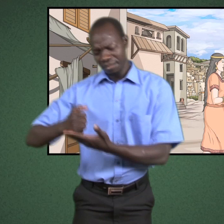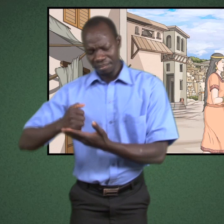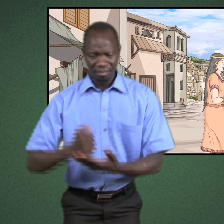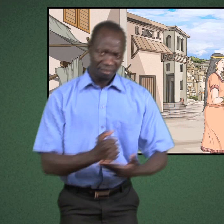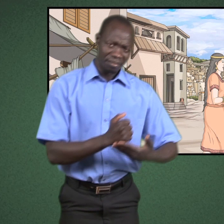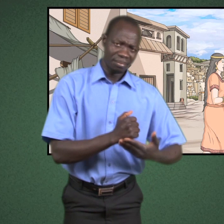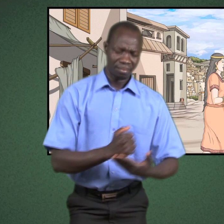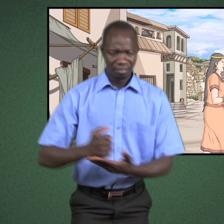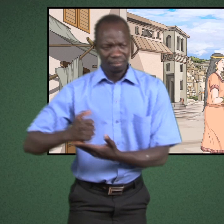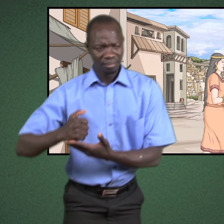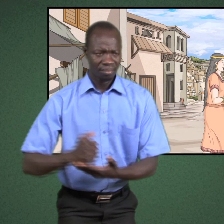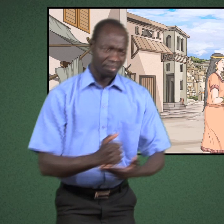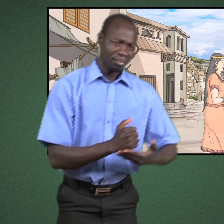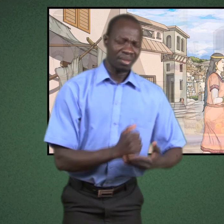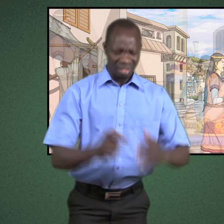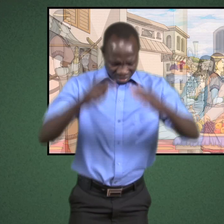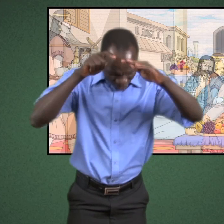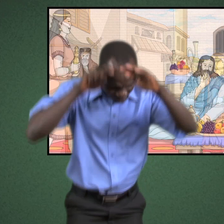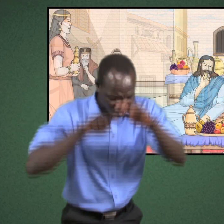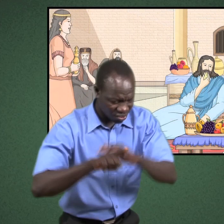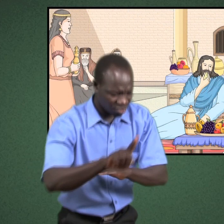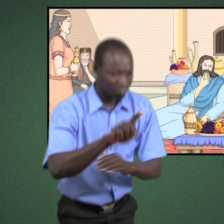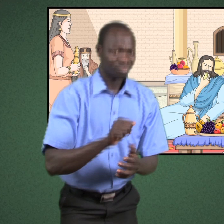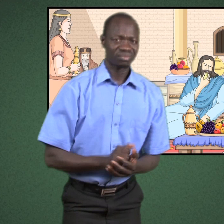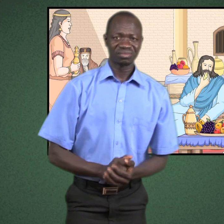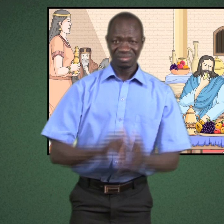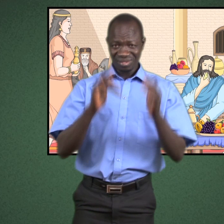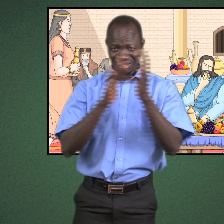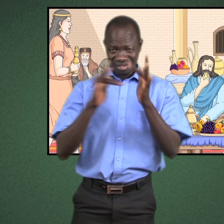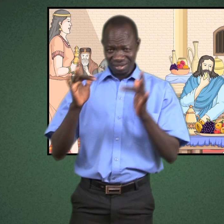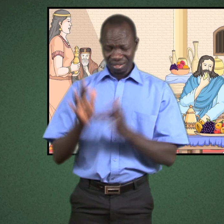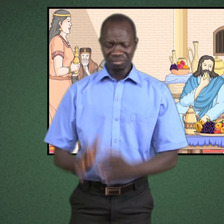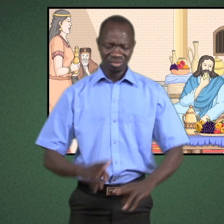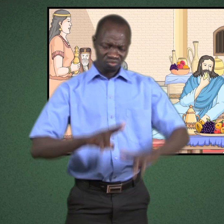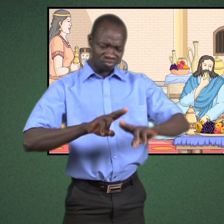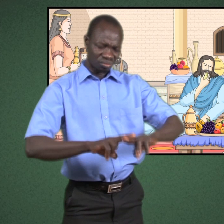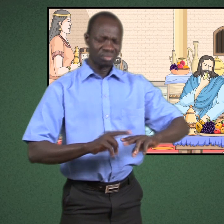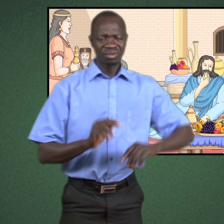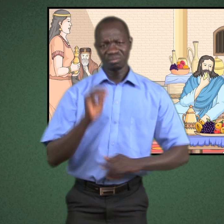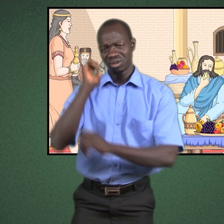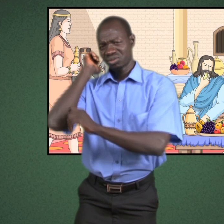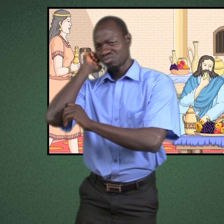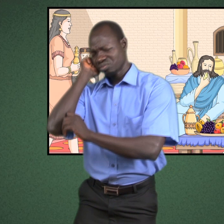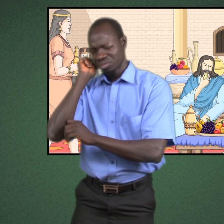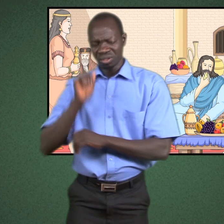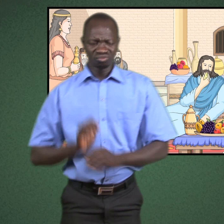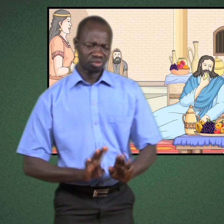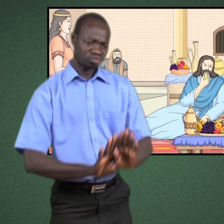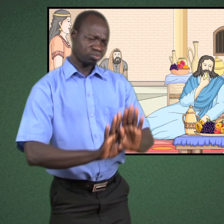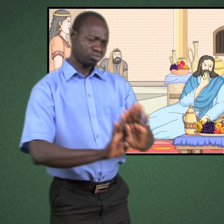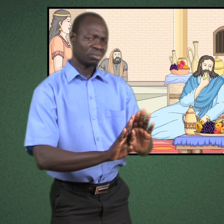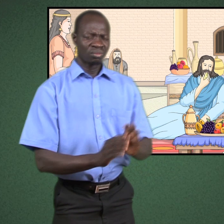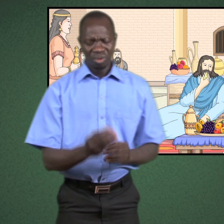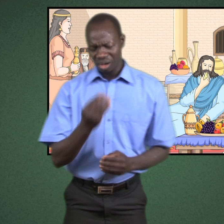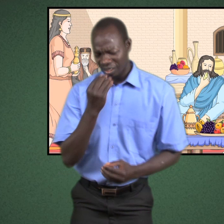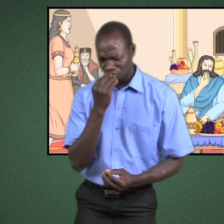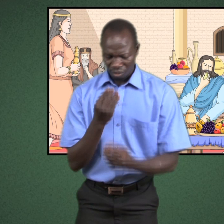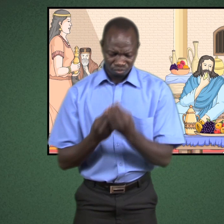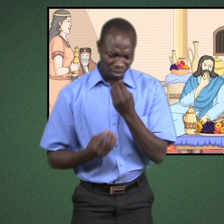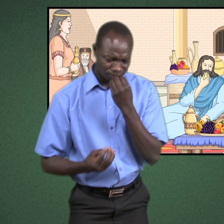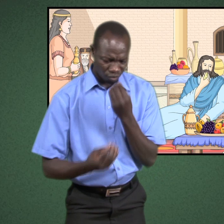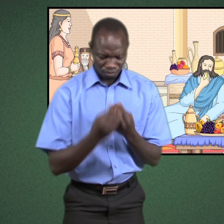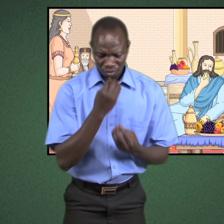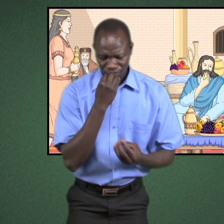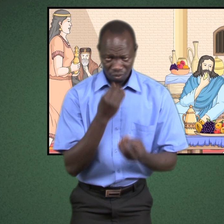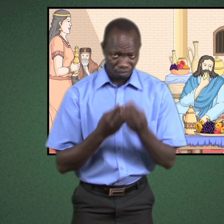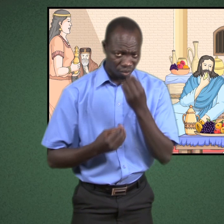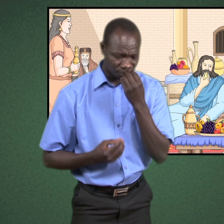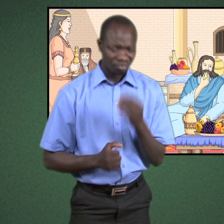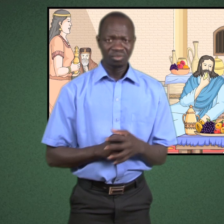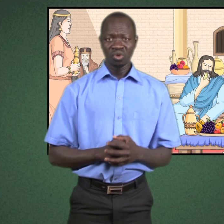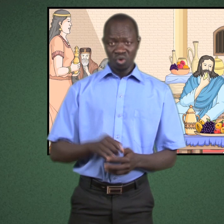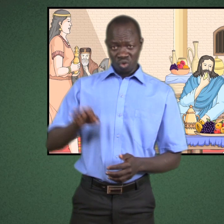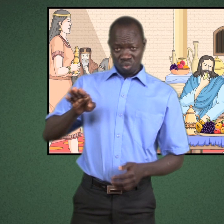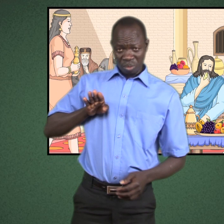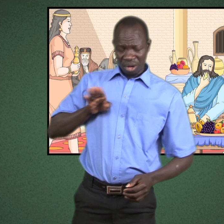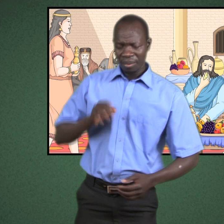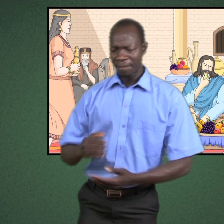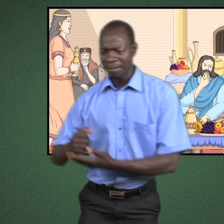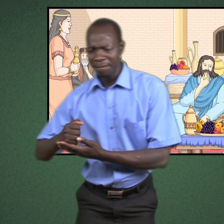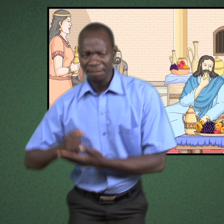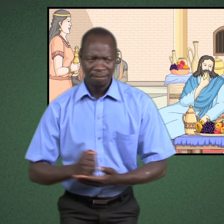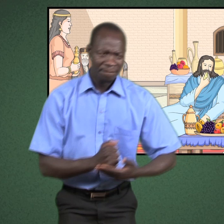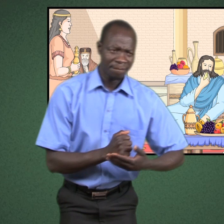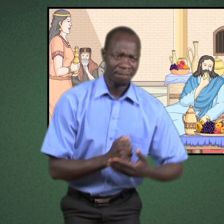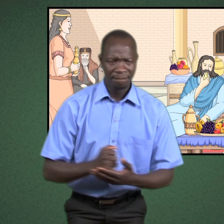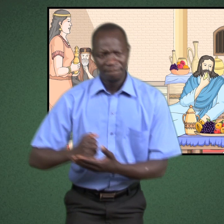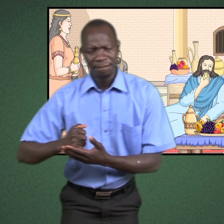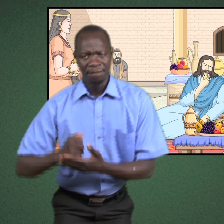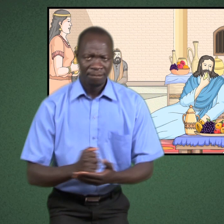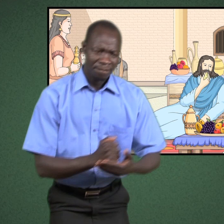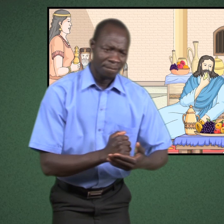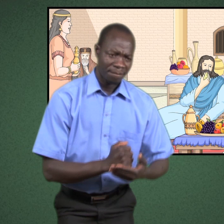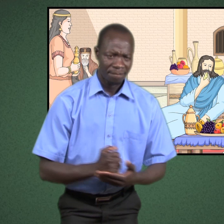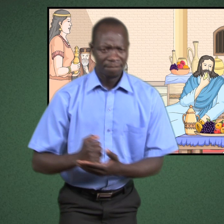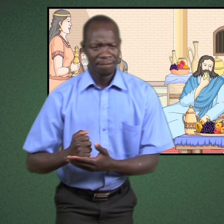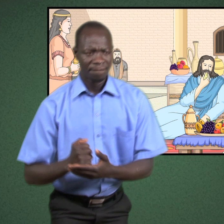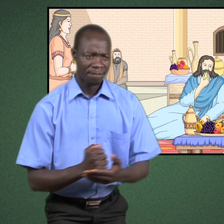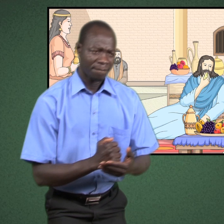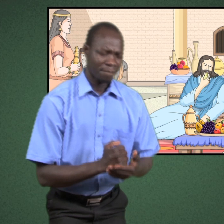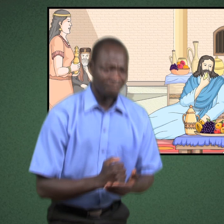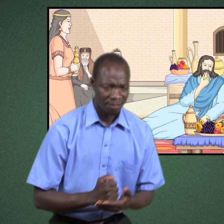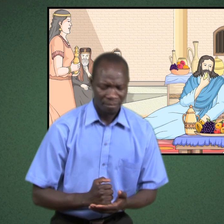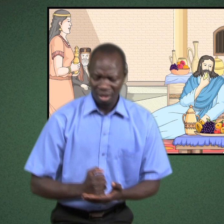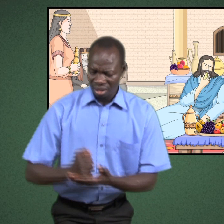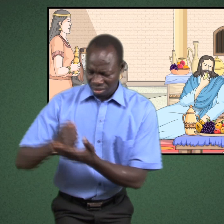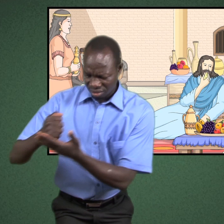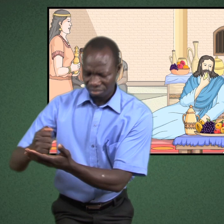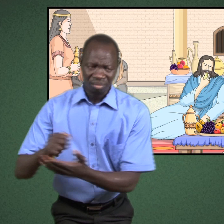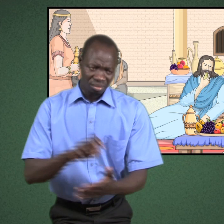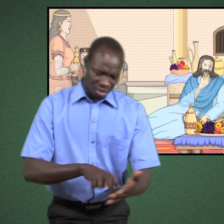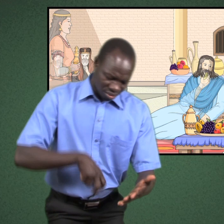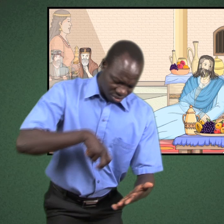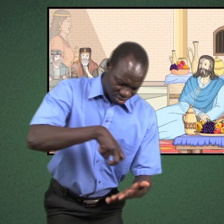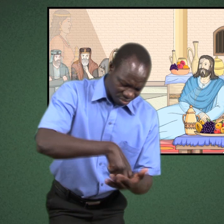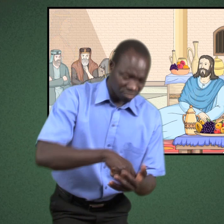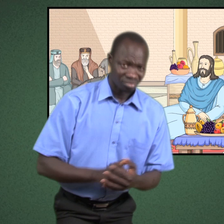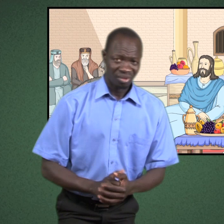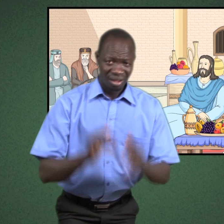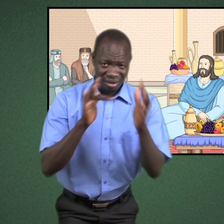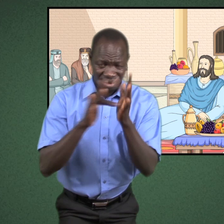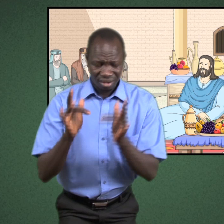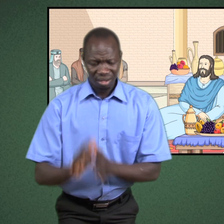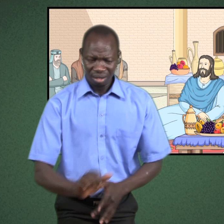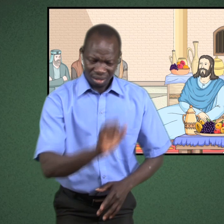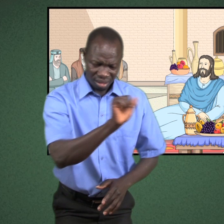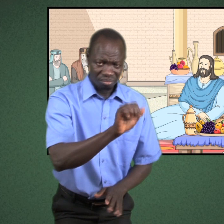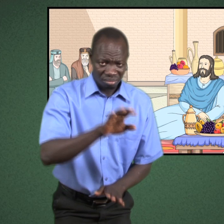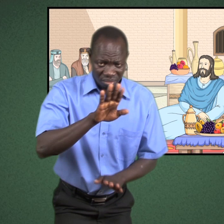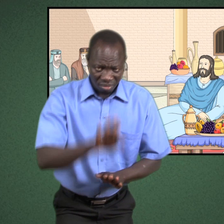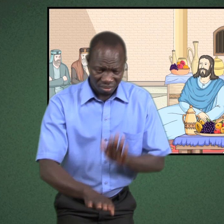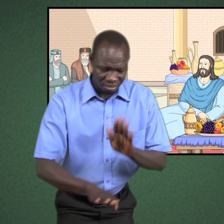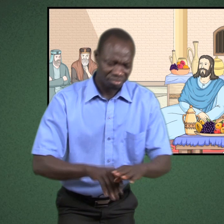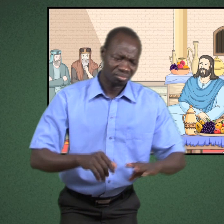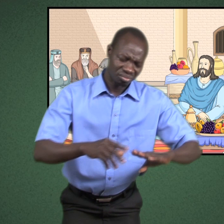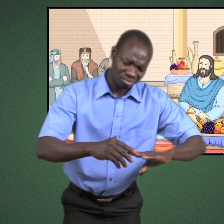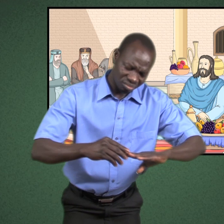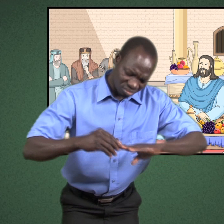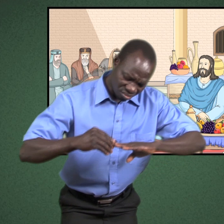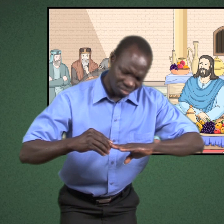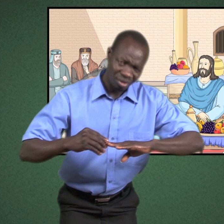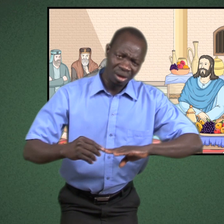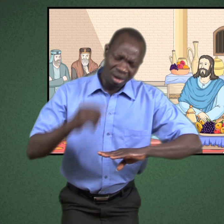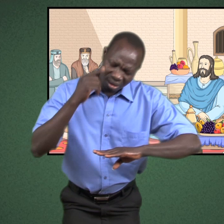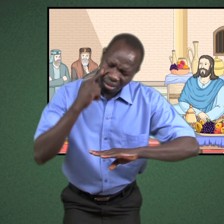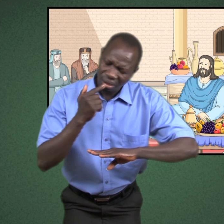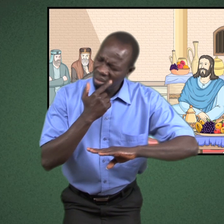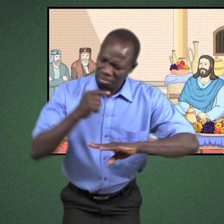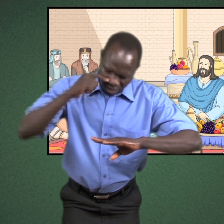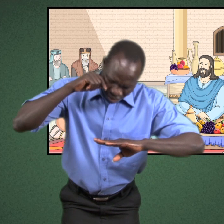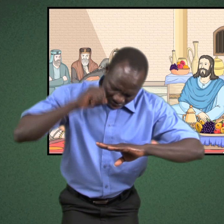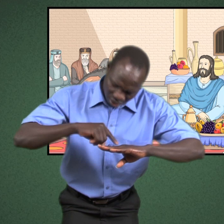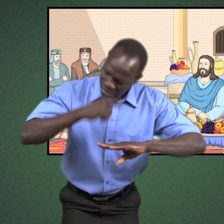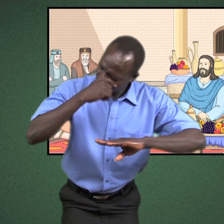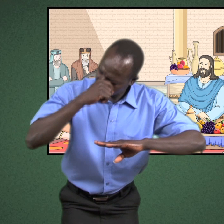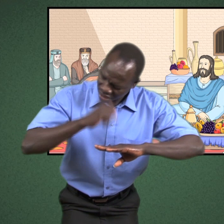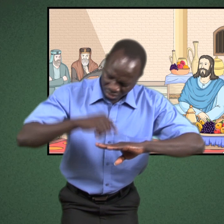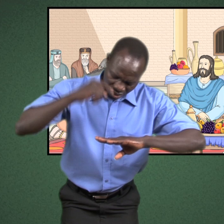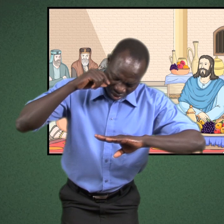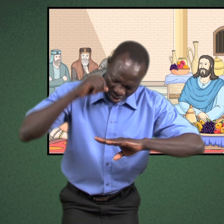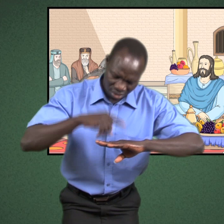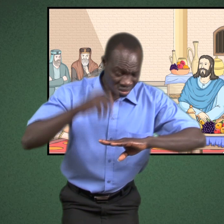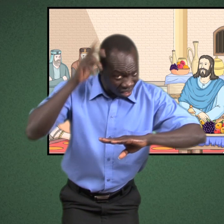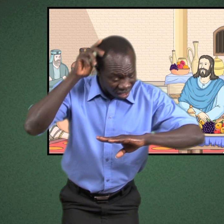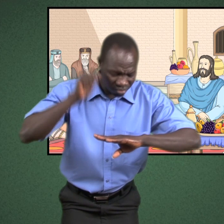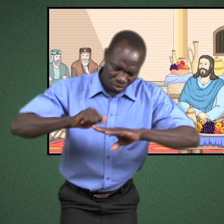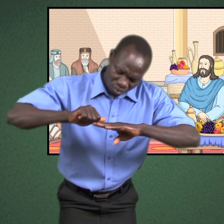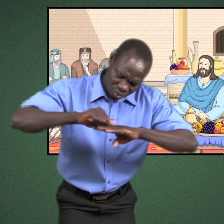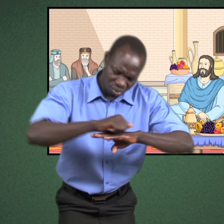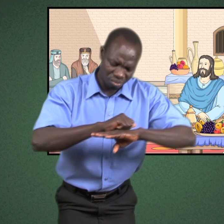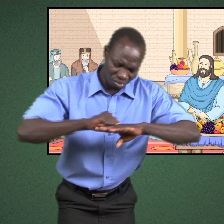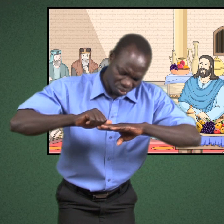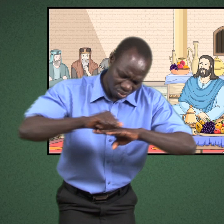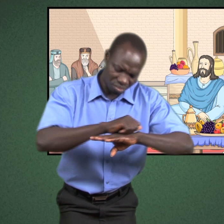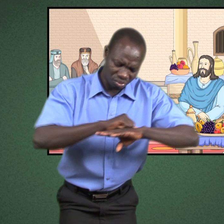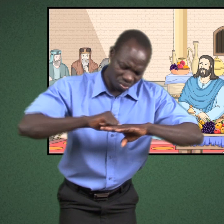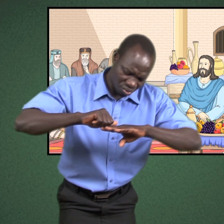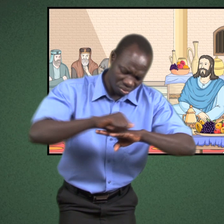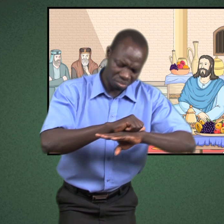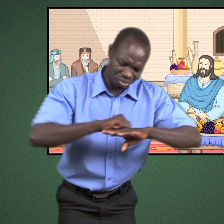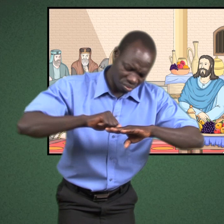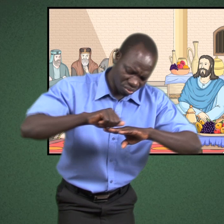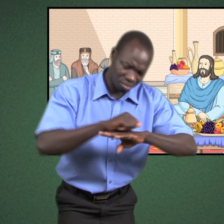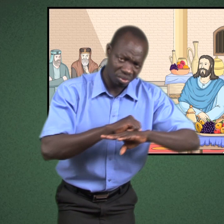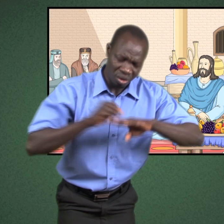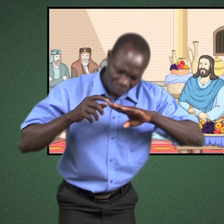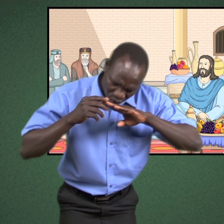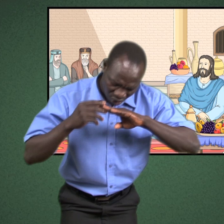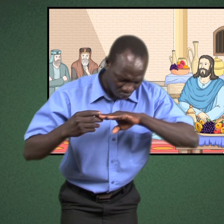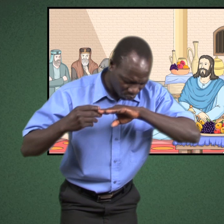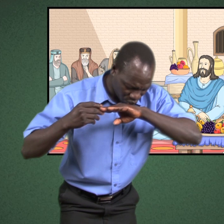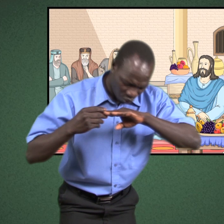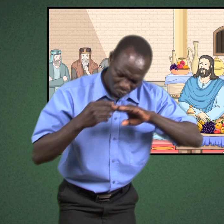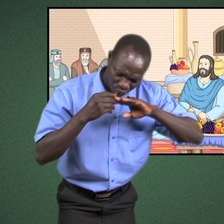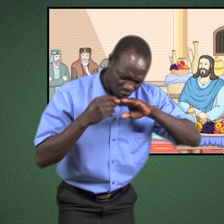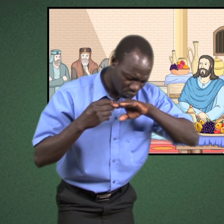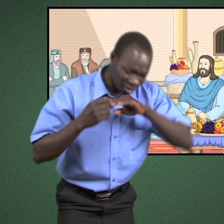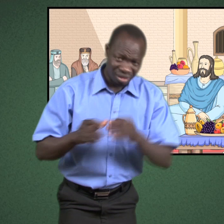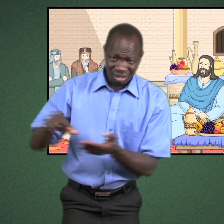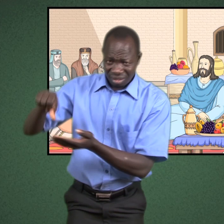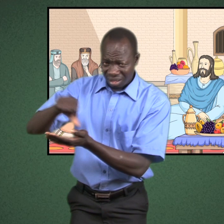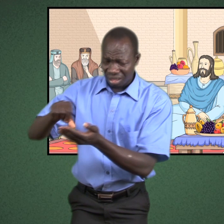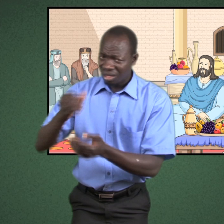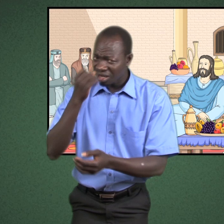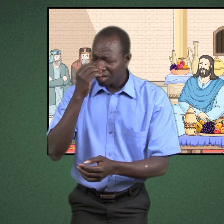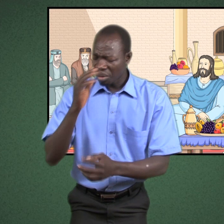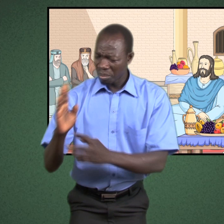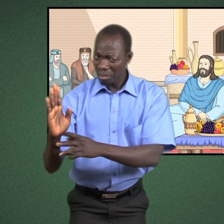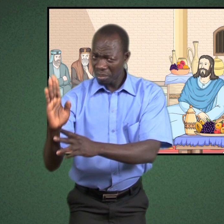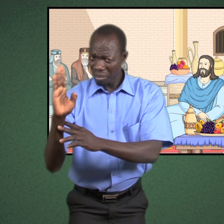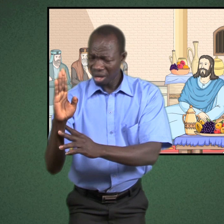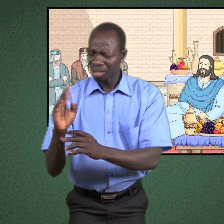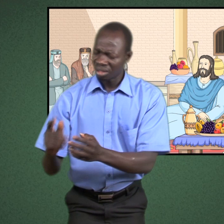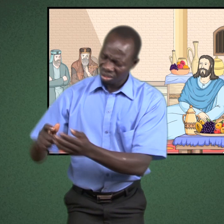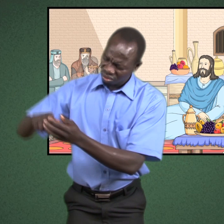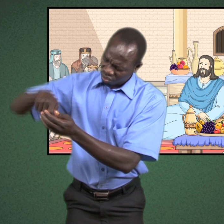As she stood behind Him at His feet weeping, she began to wet His feet with her tears and wipe them with her hair.